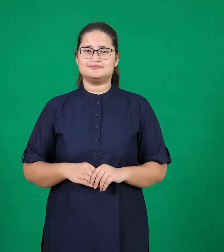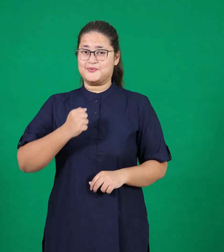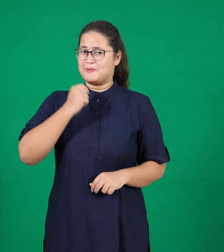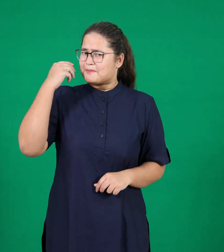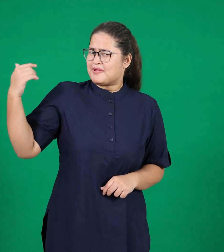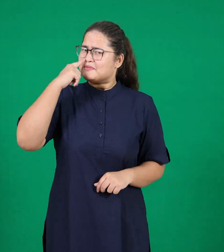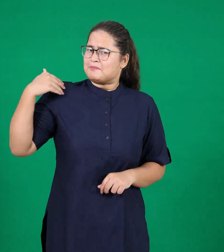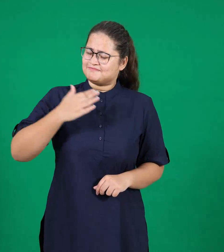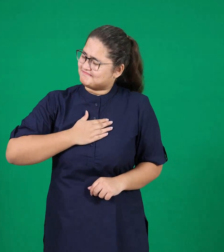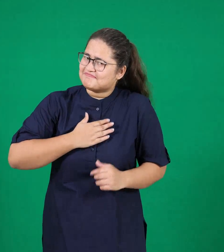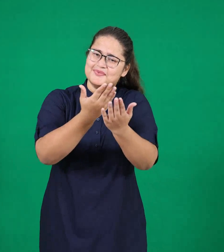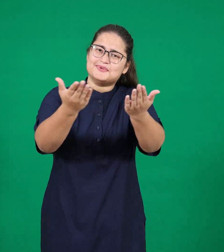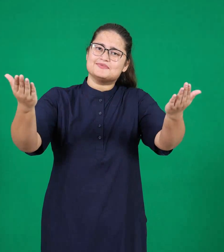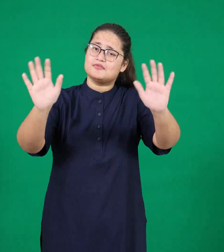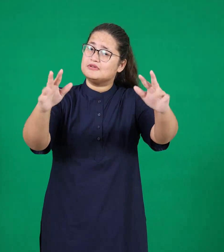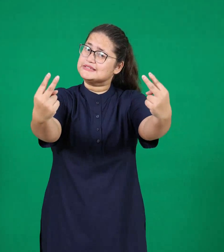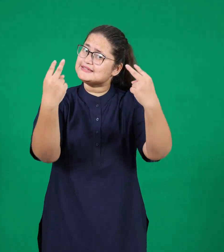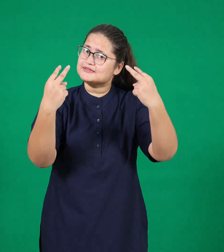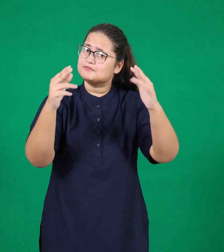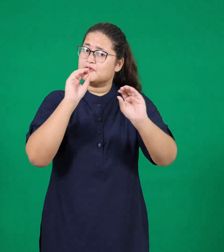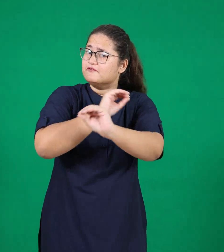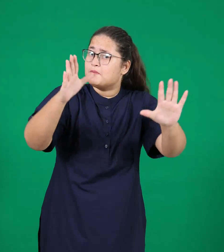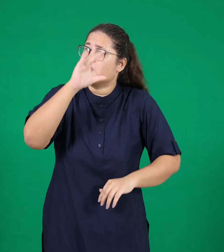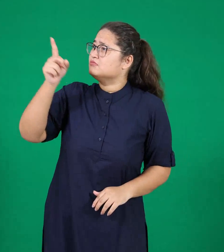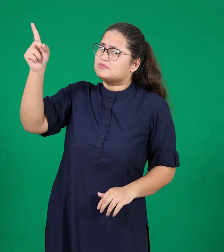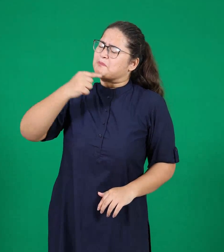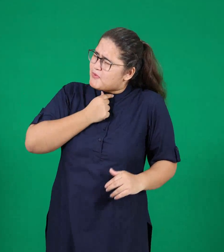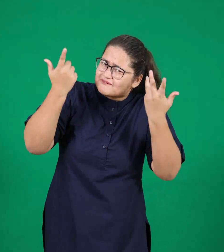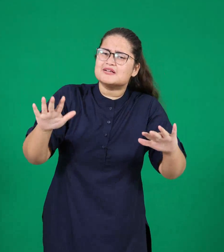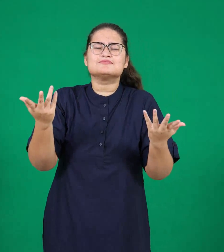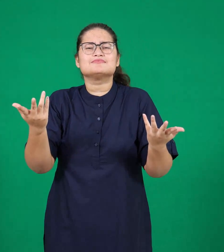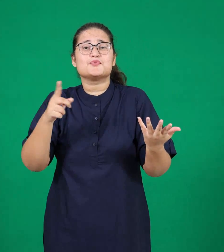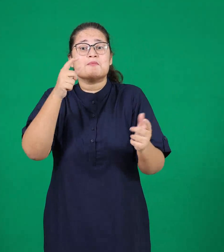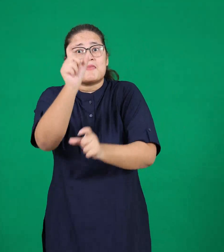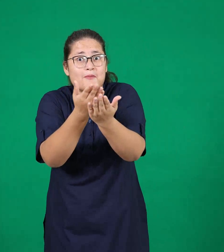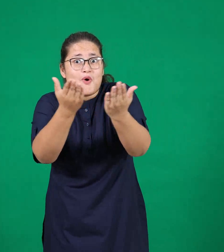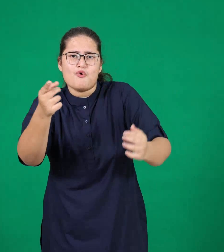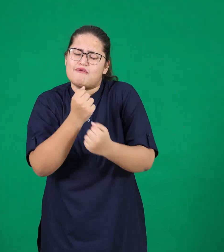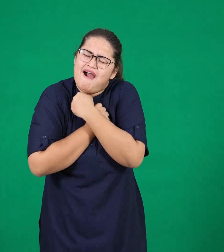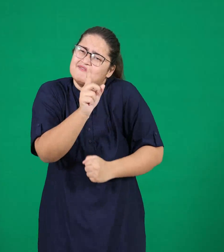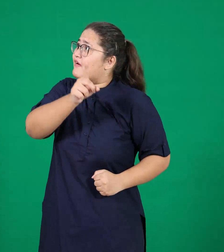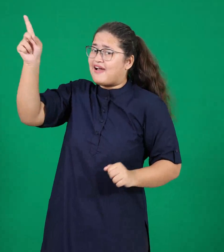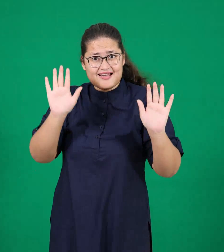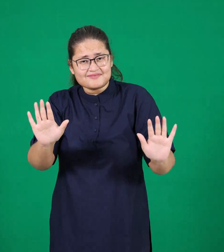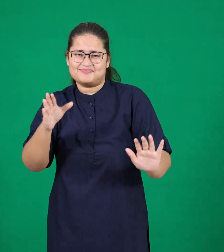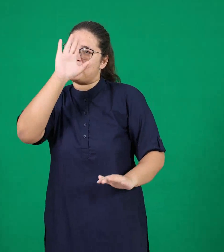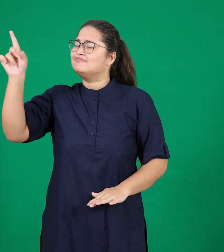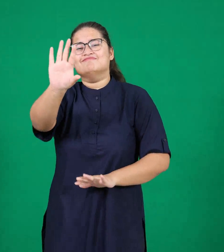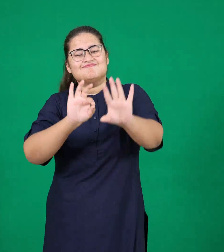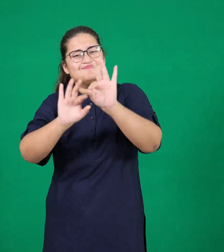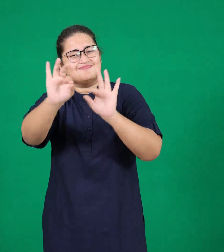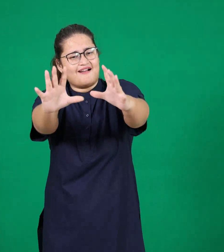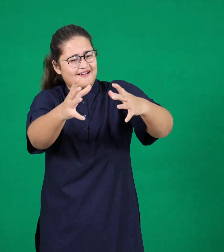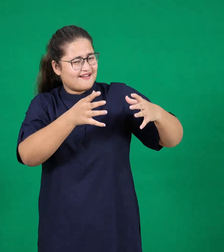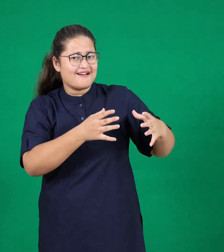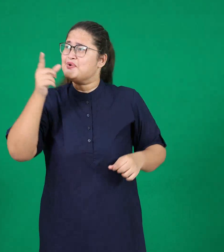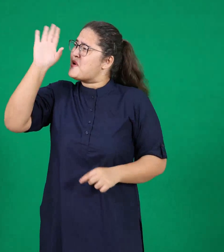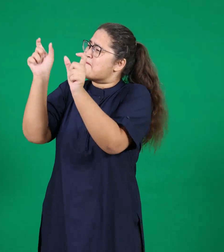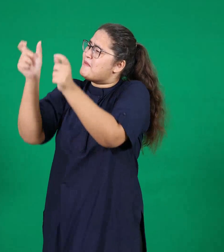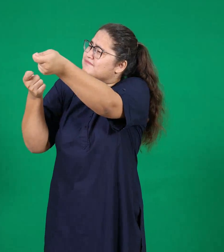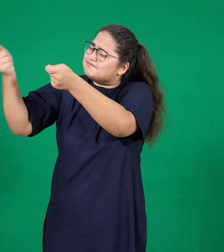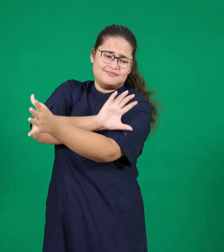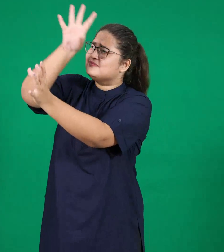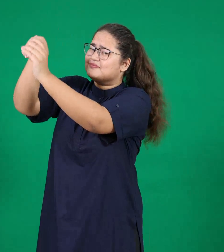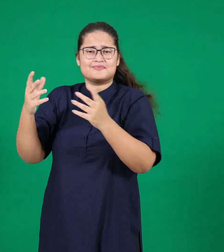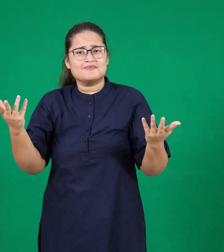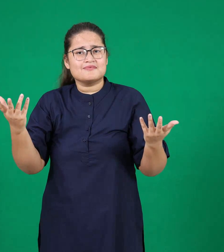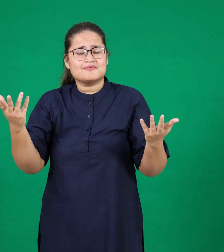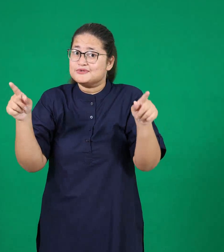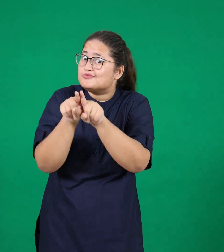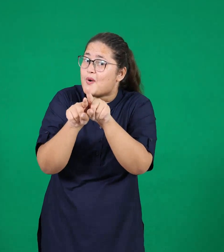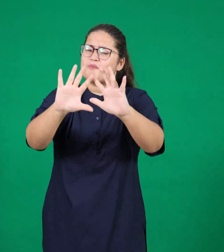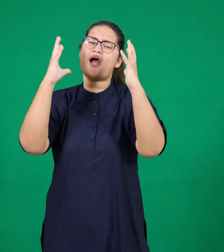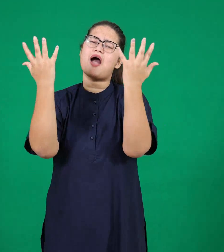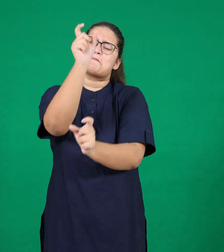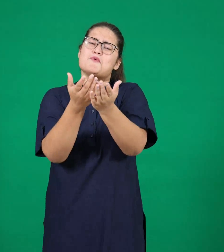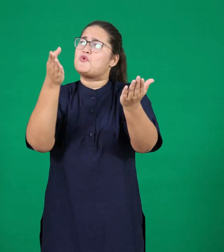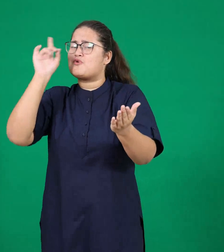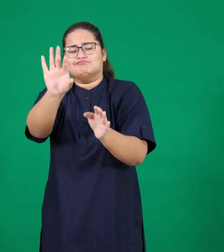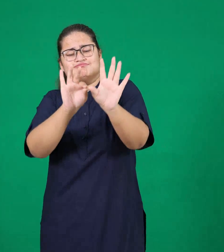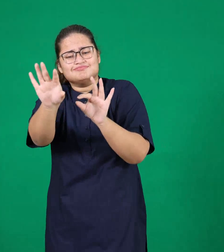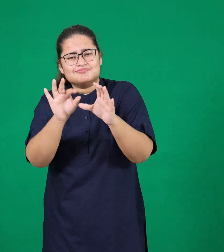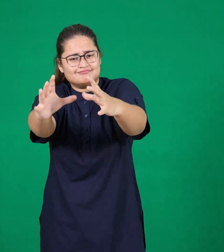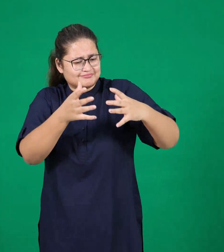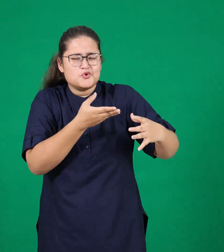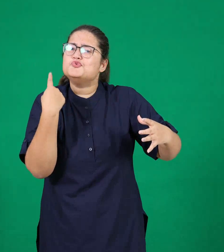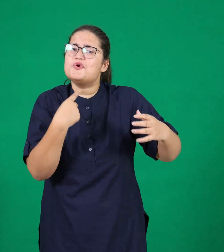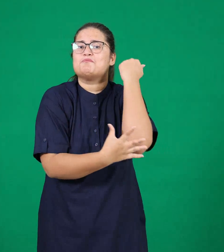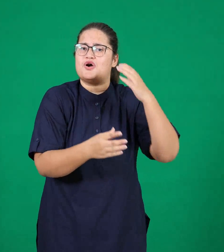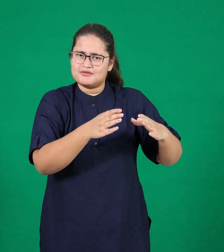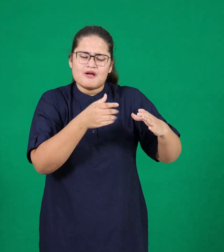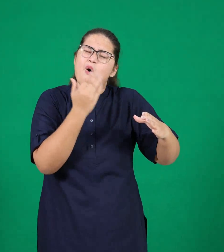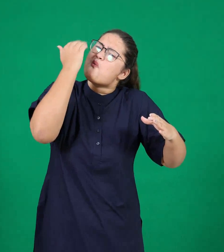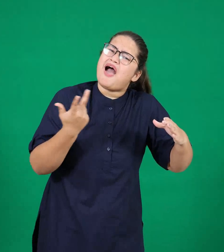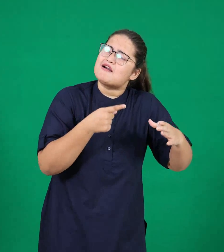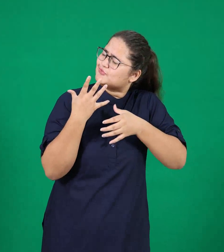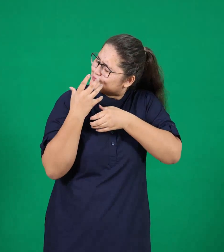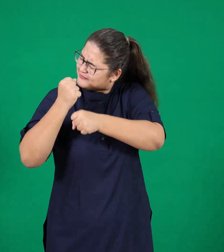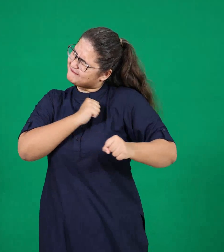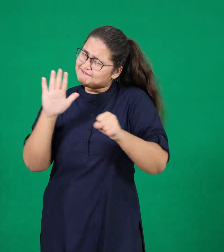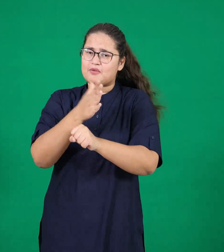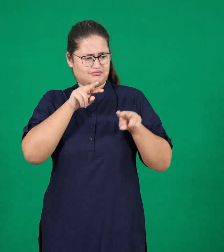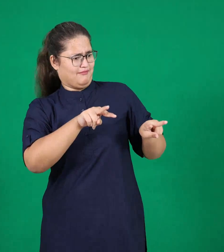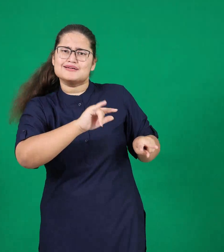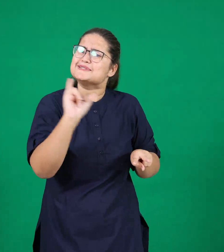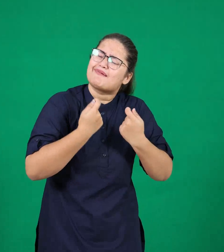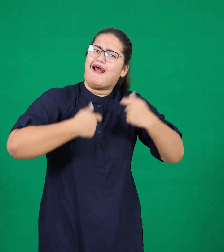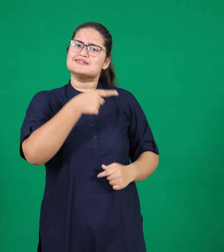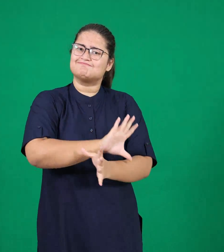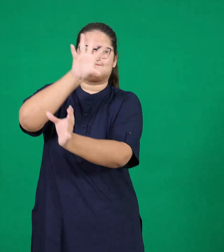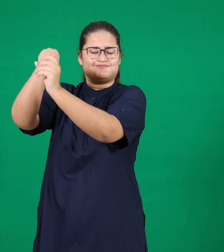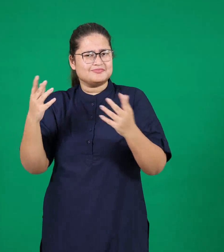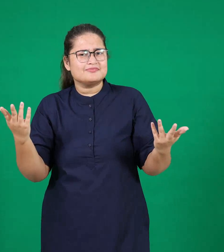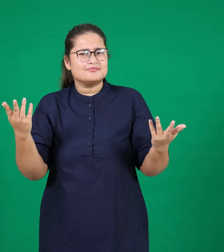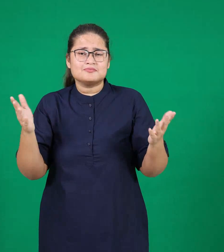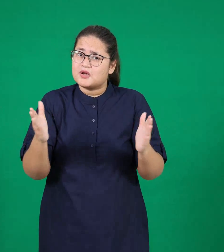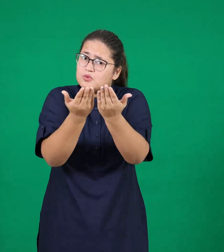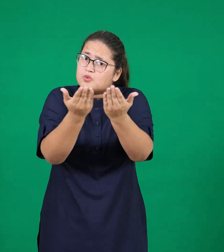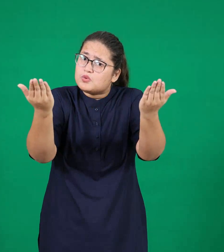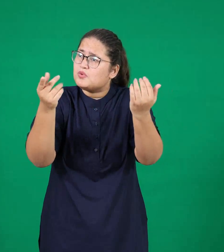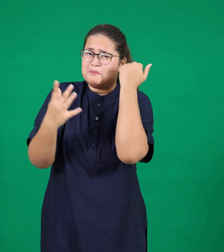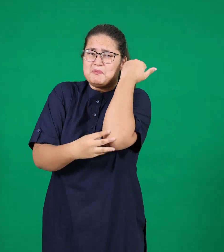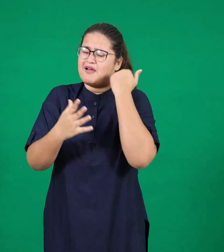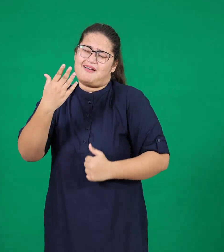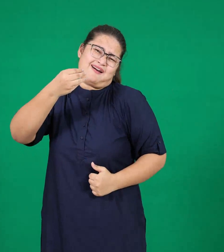Listen, my beloved brothers: Has not God chosen the poor of this world to be rich in faith and to inherit the kingdom He promised those who love Him?